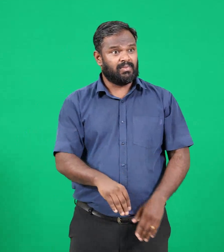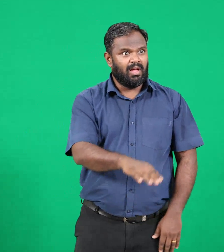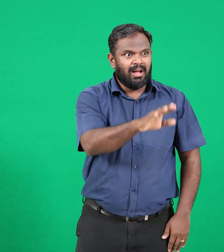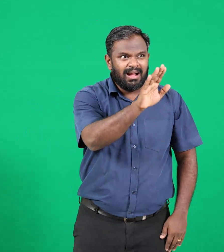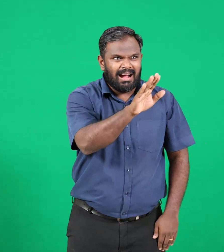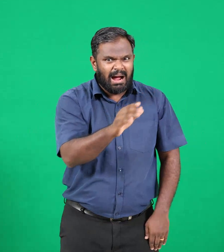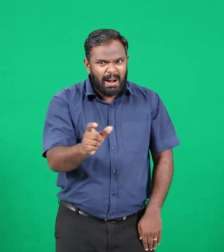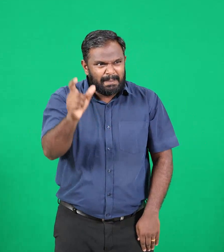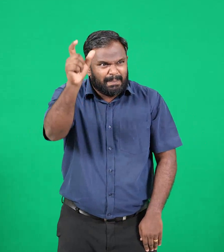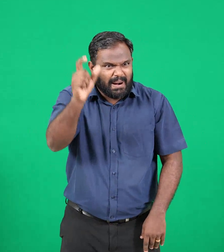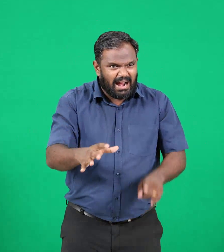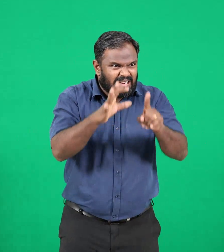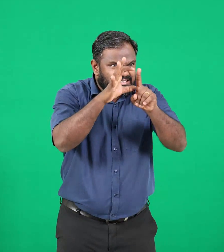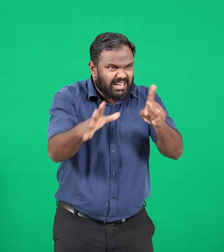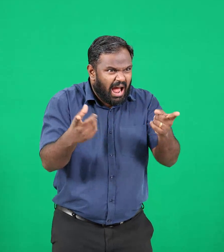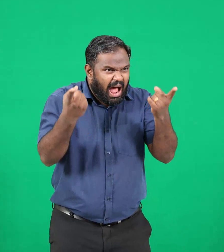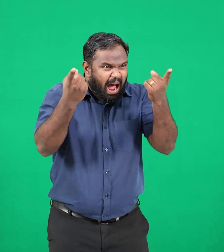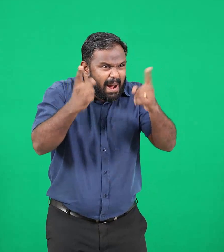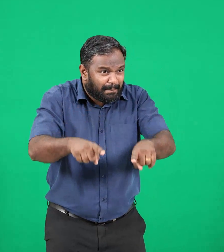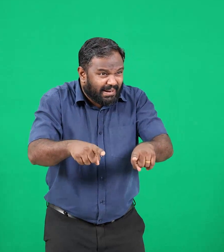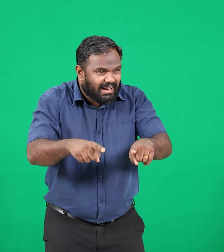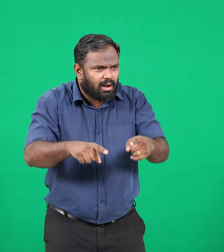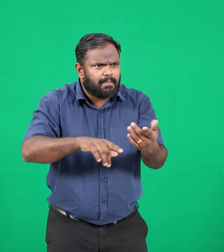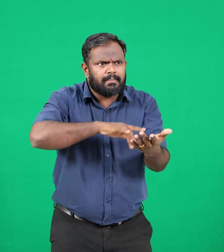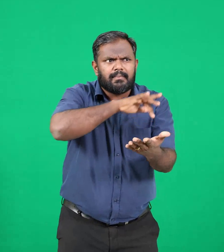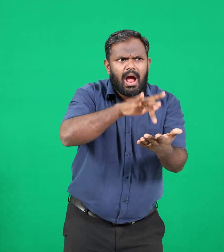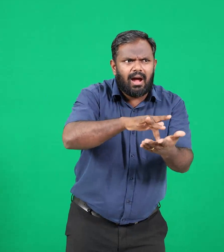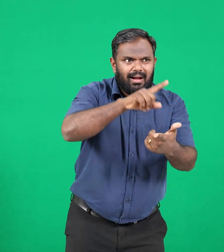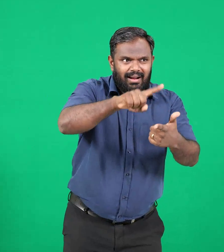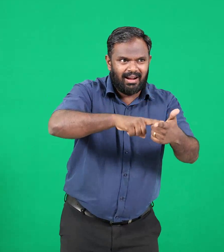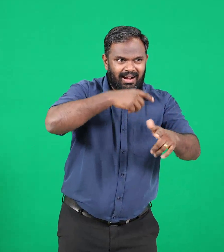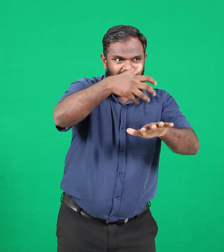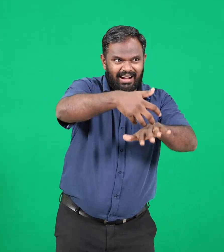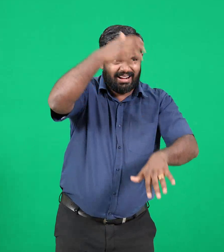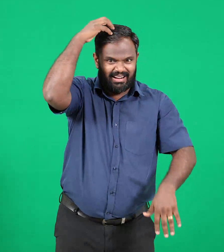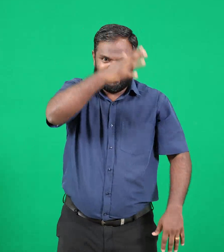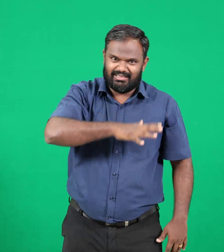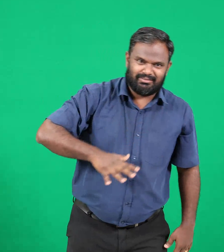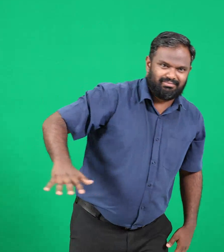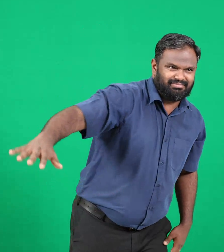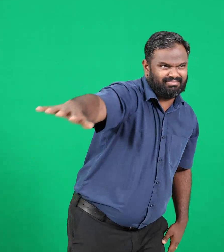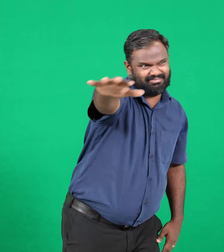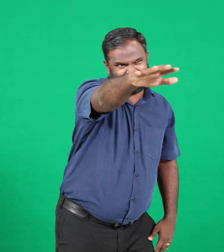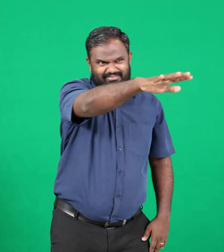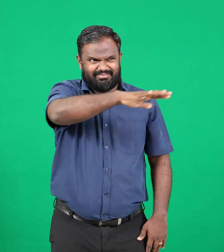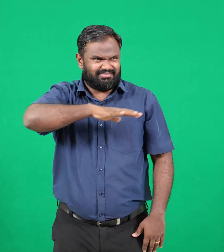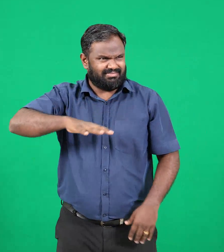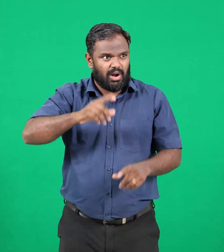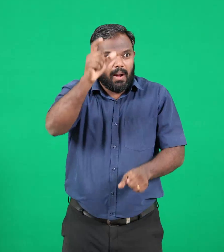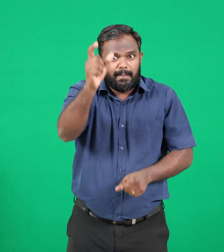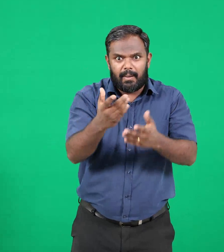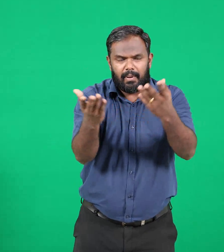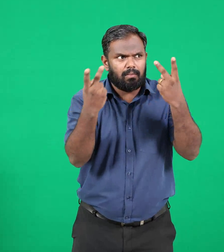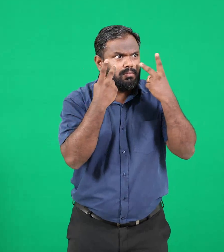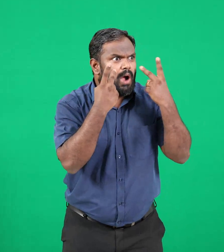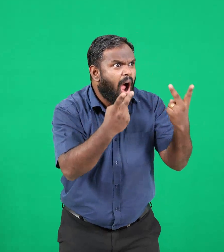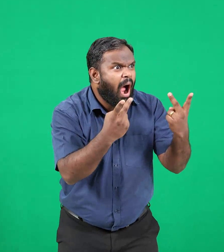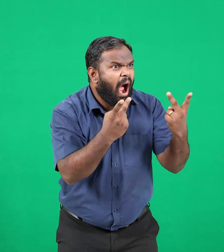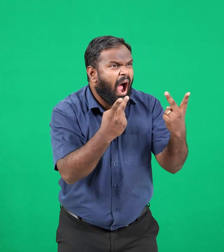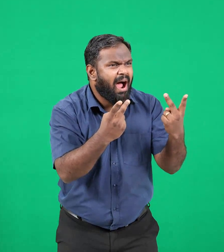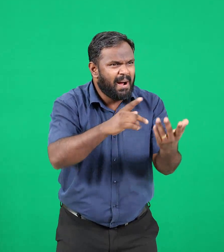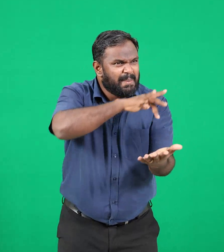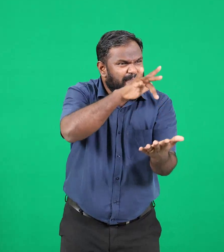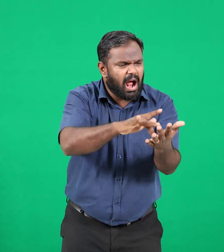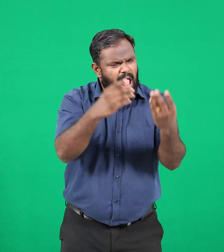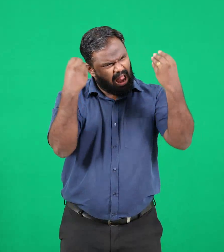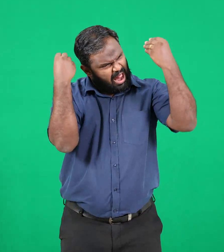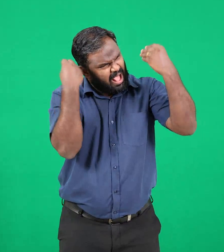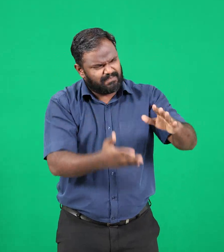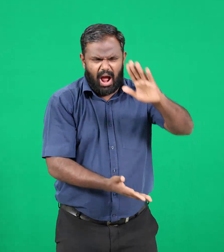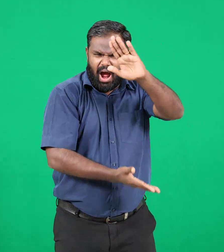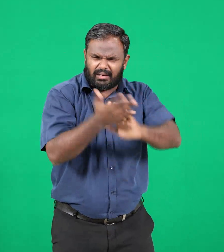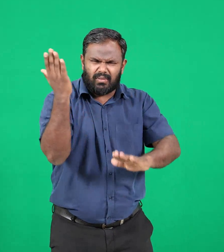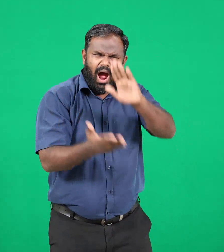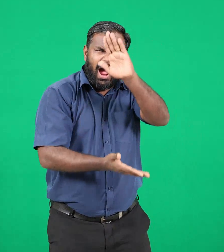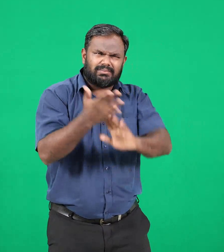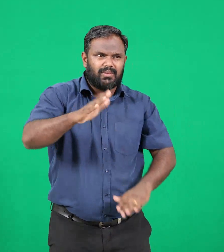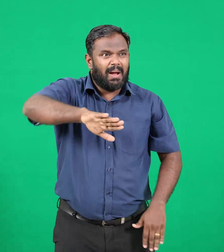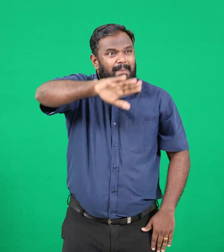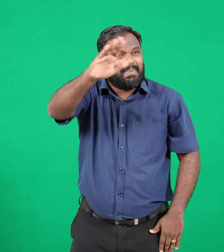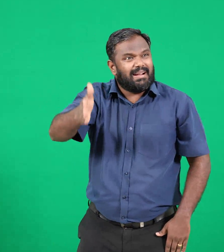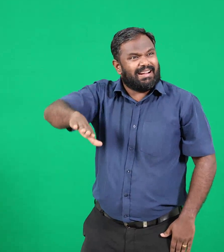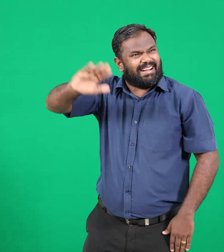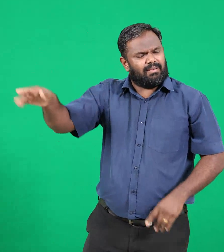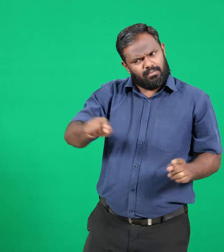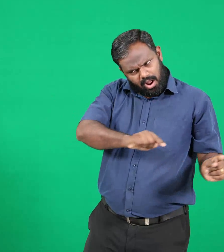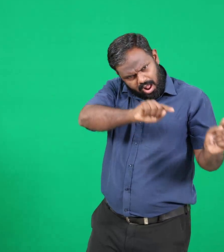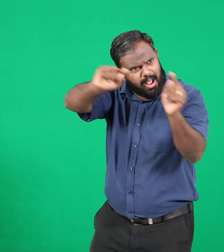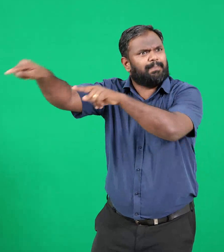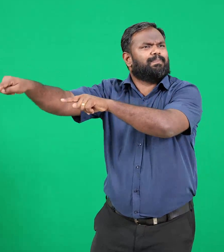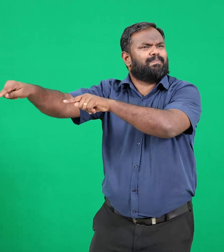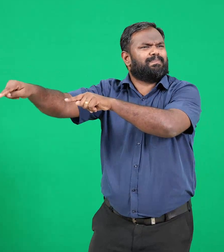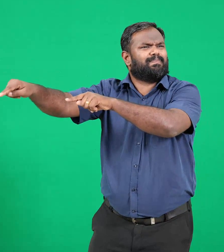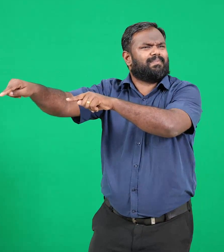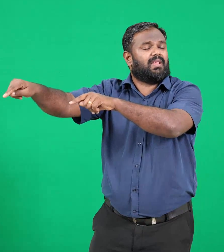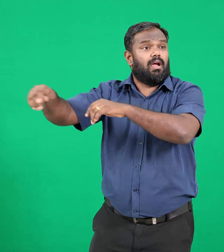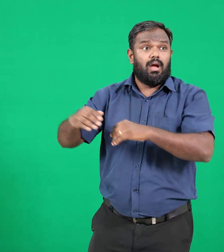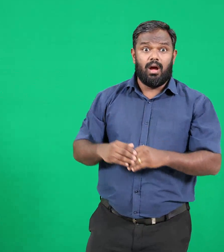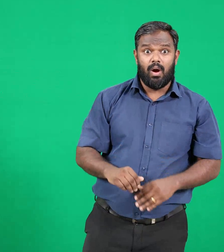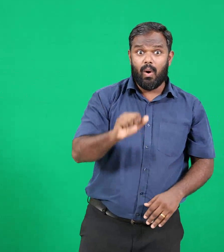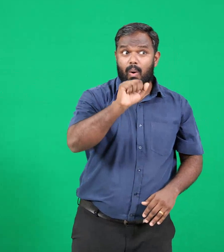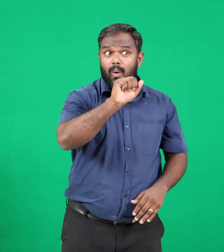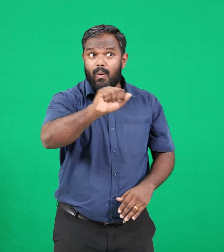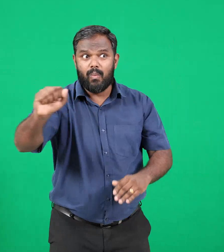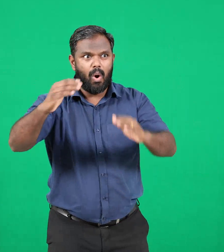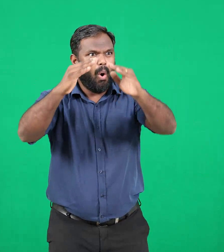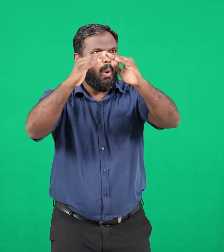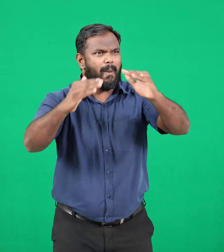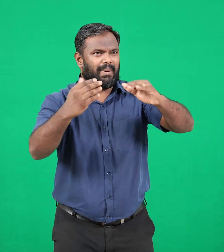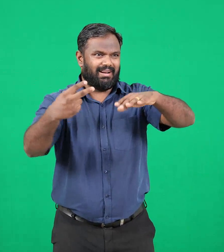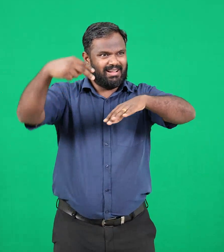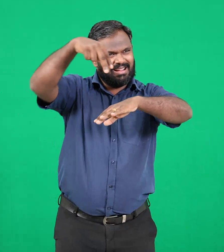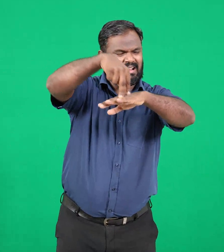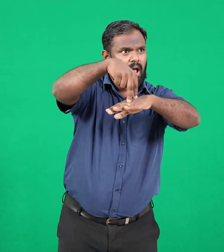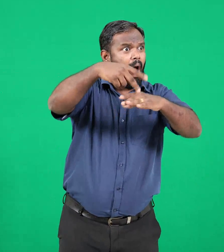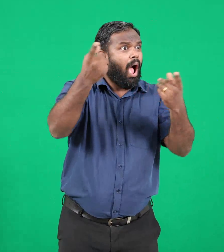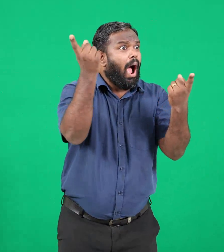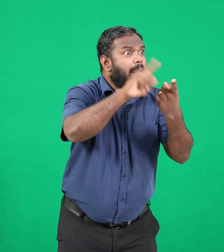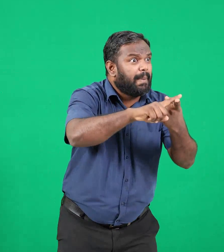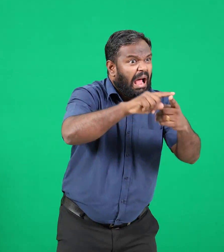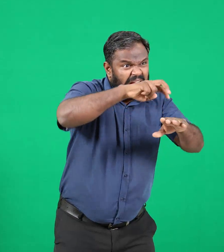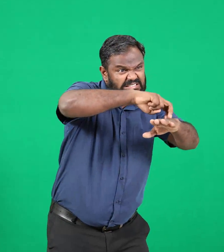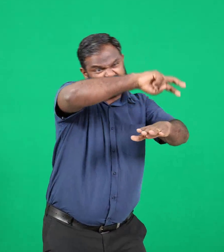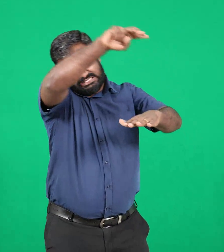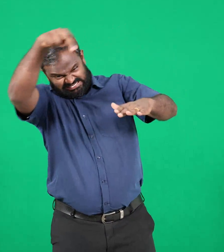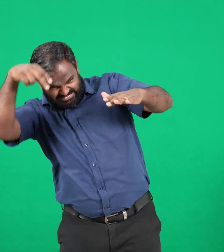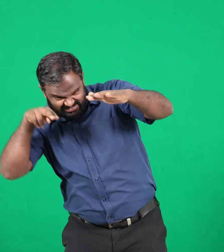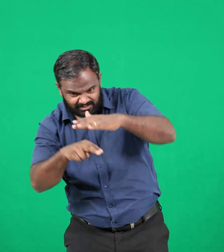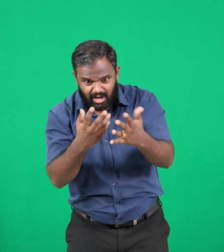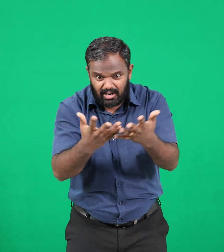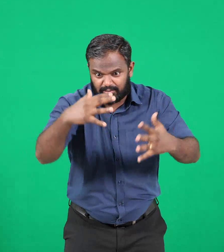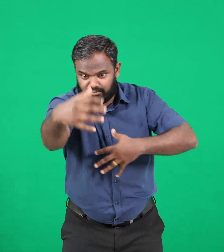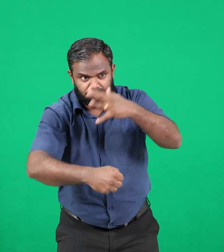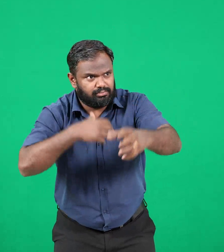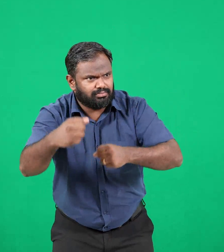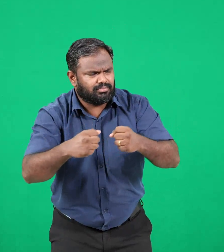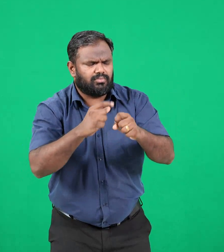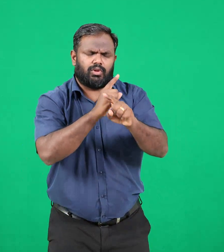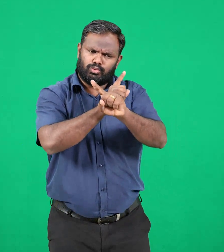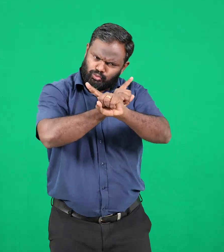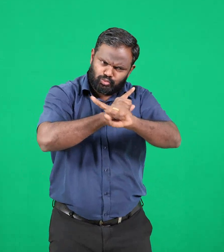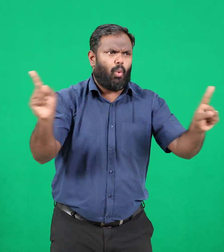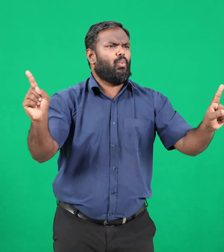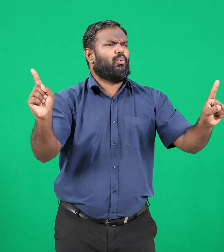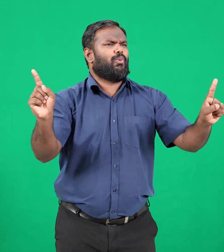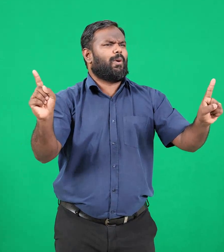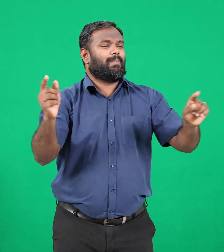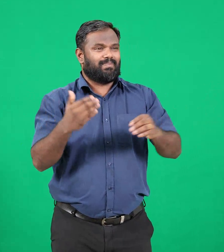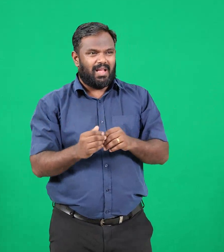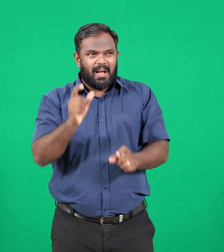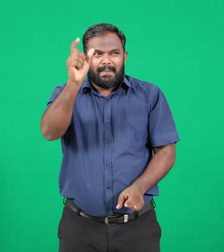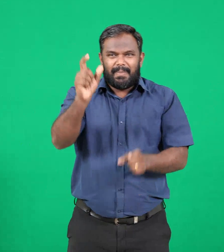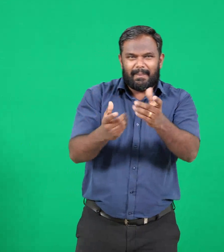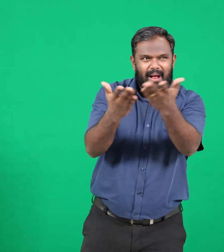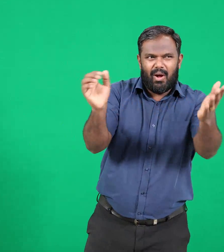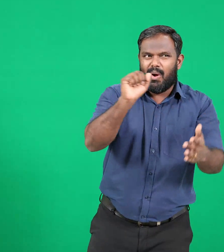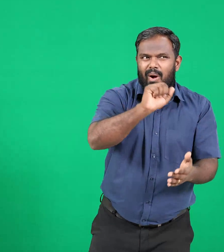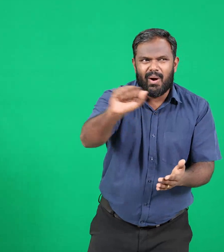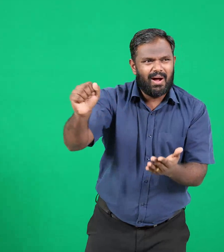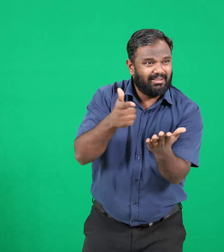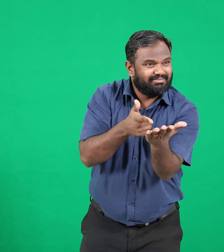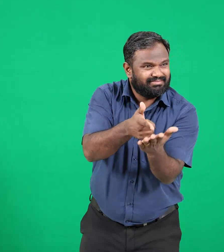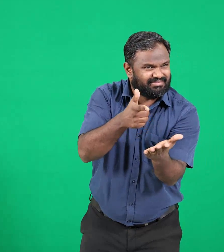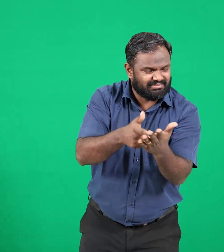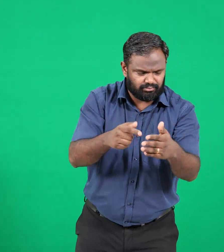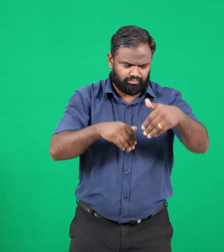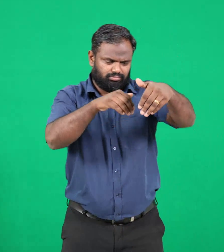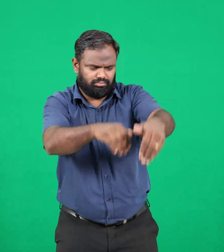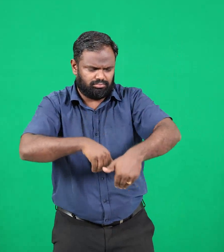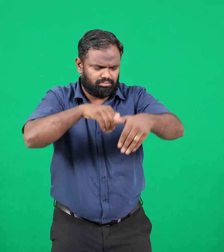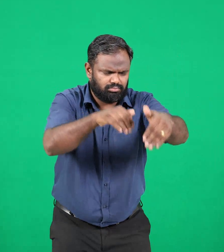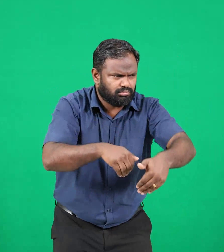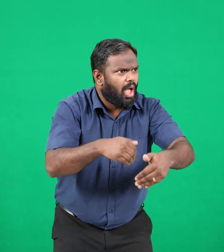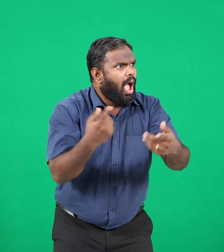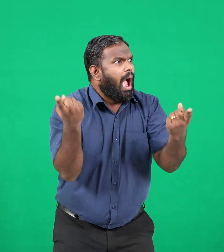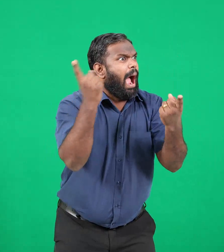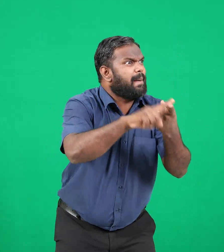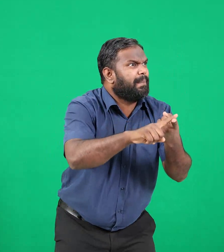Let no one on the housetop come down to retrieve anything from his house.